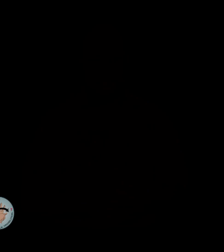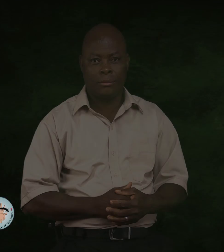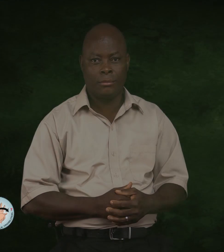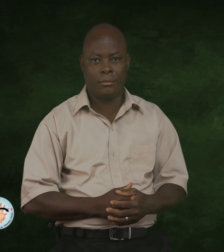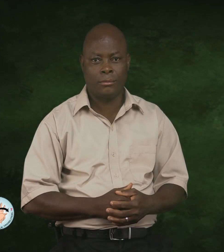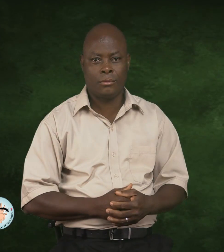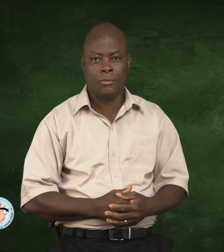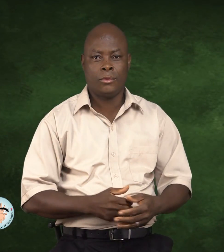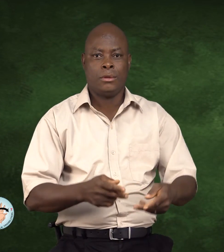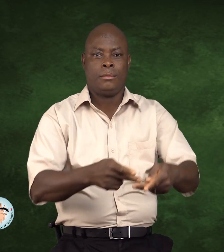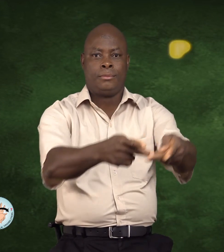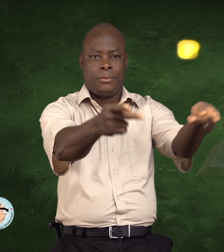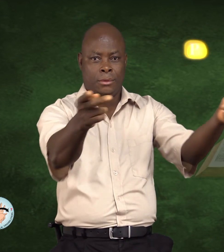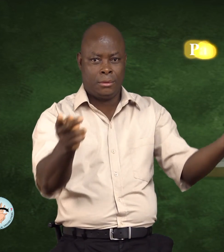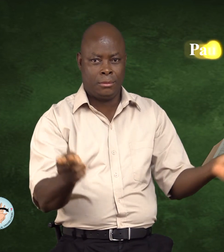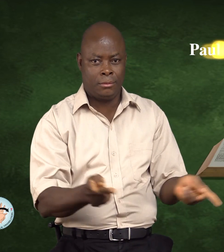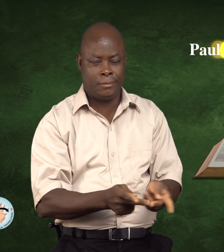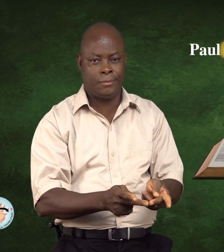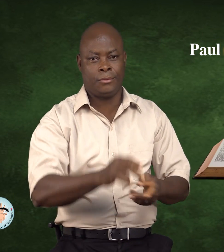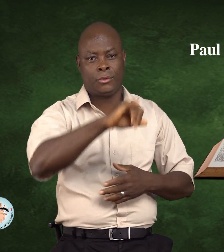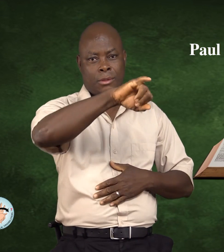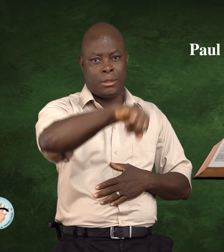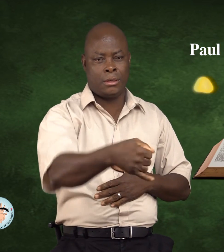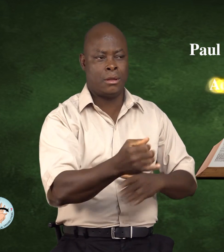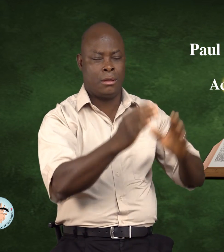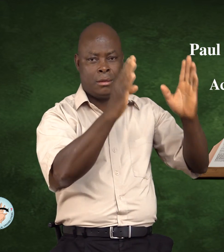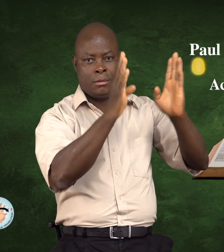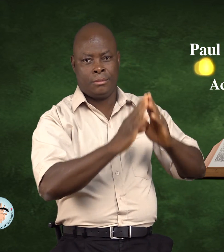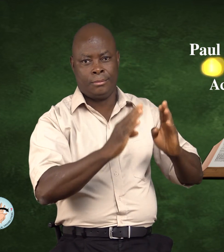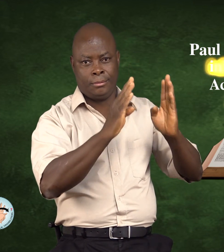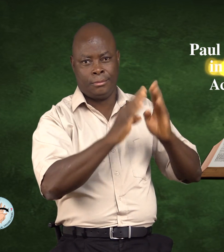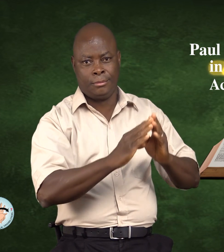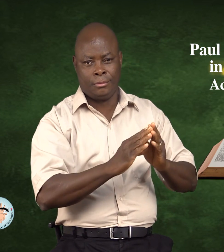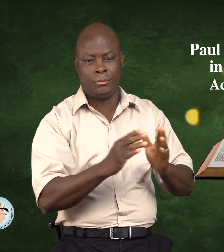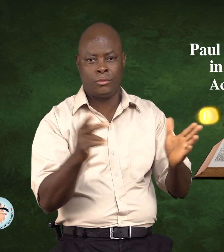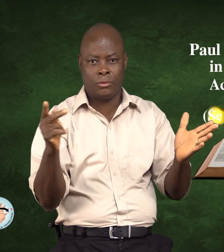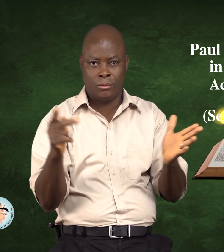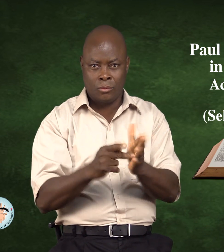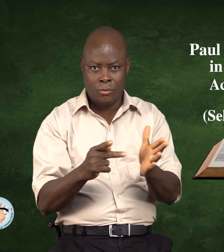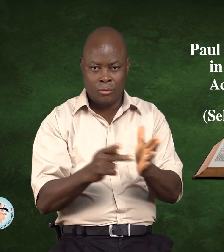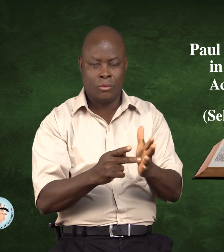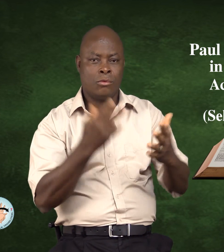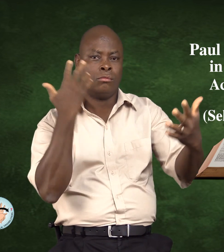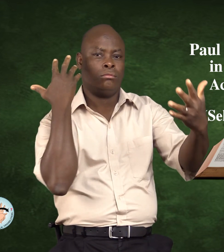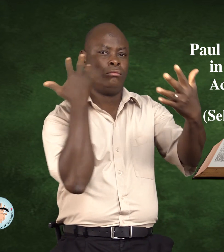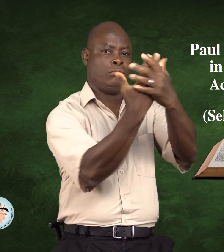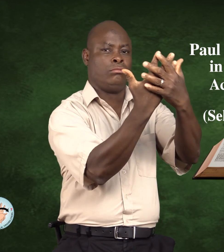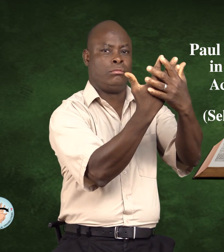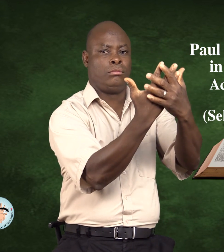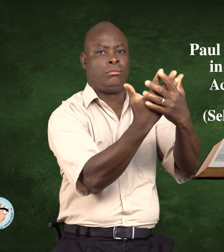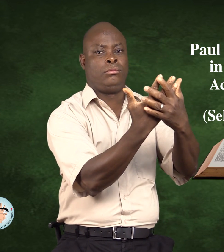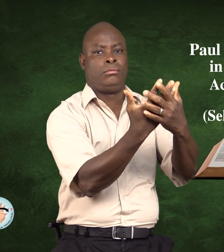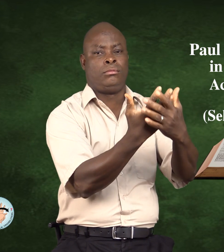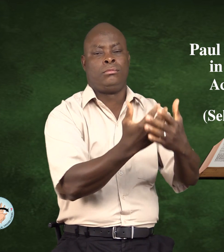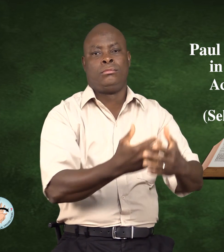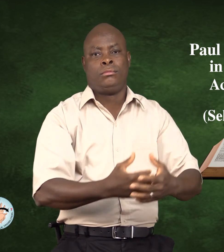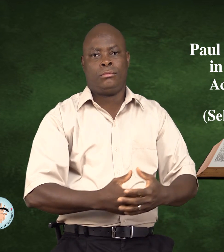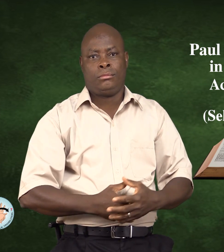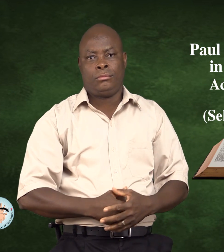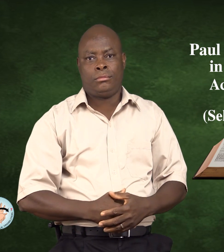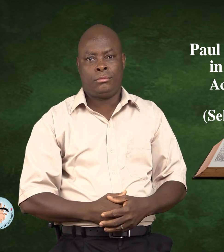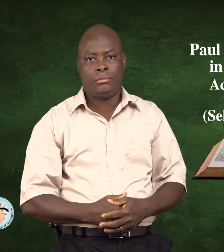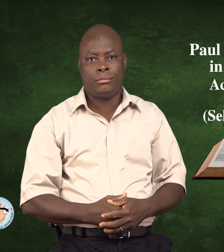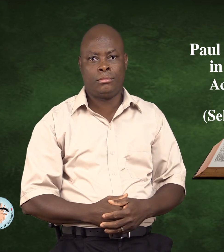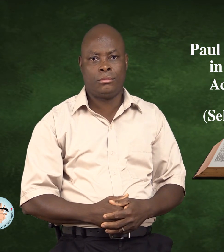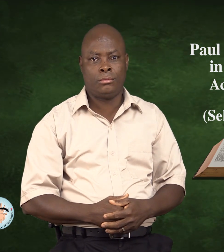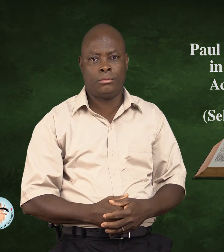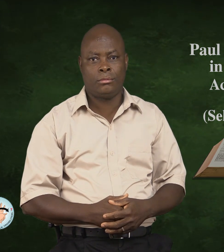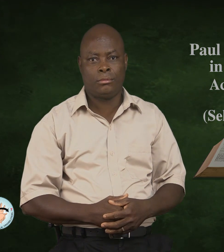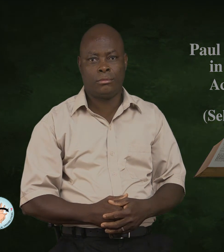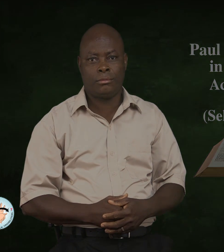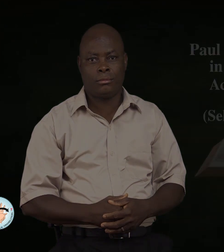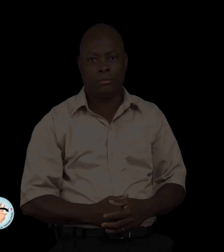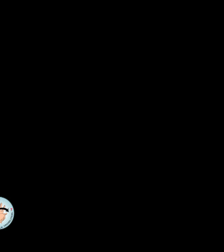Paul is imprisoned in Jerusalem